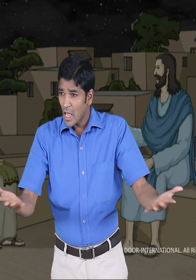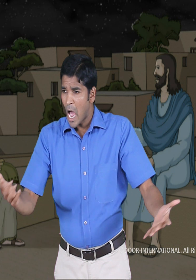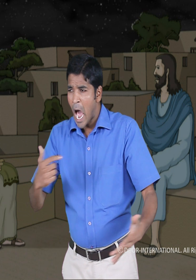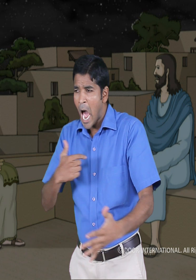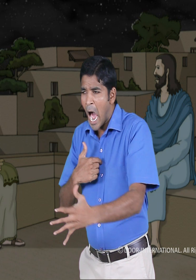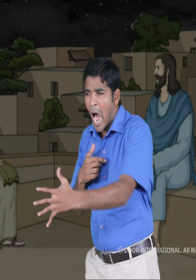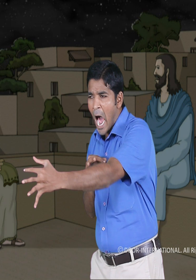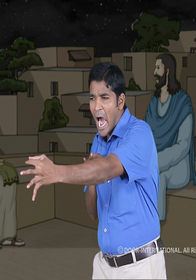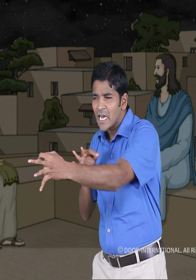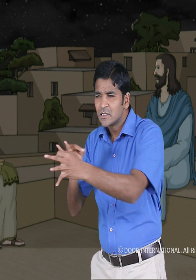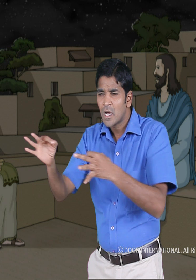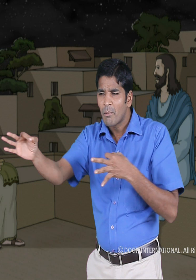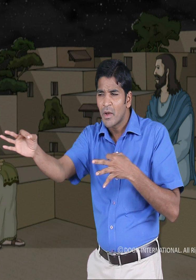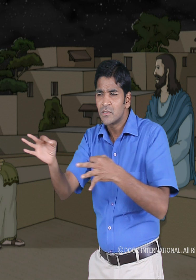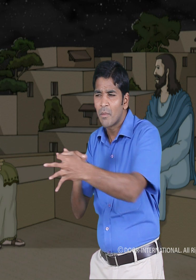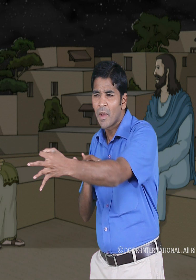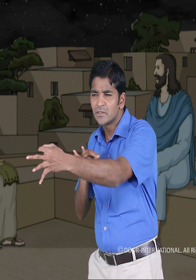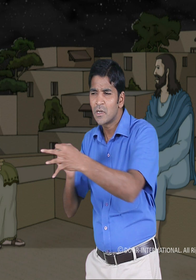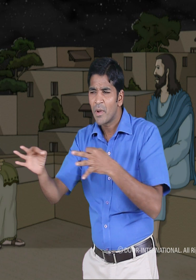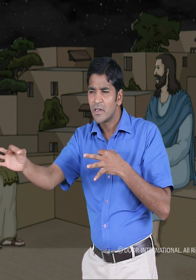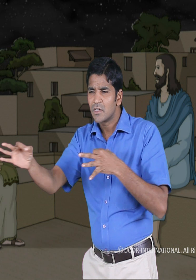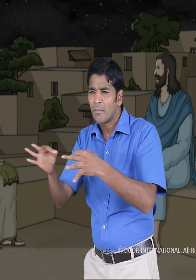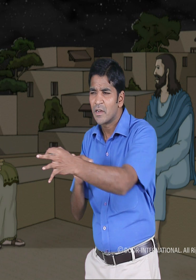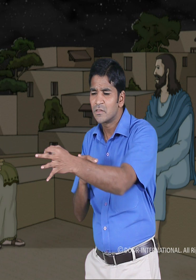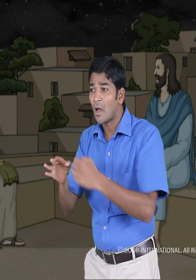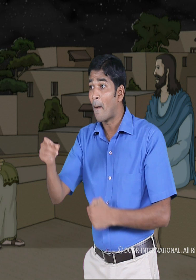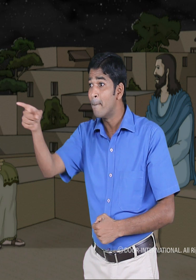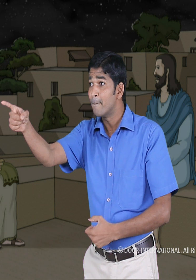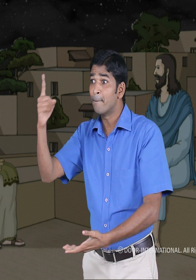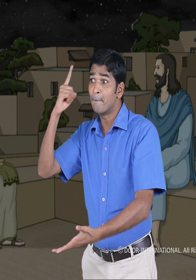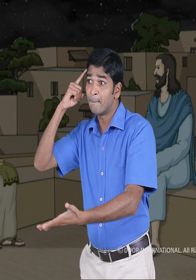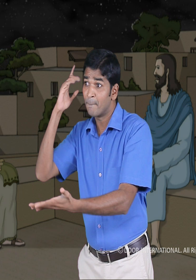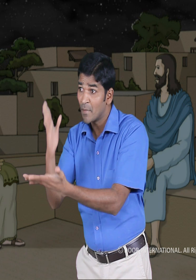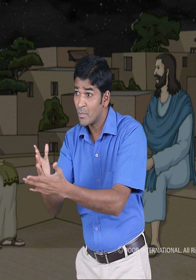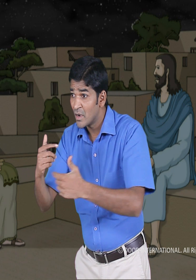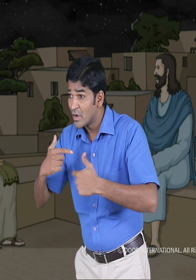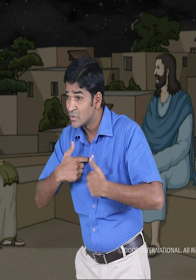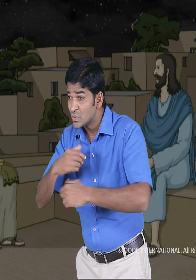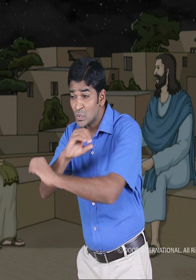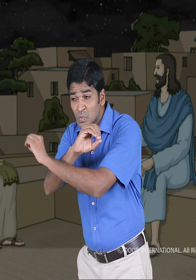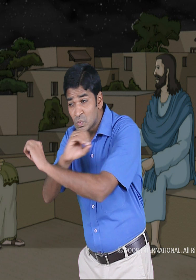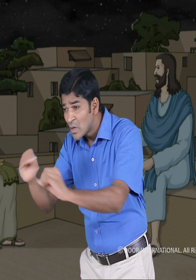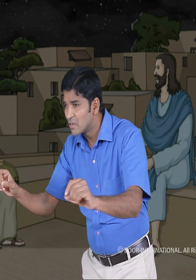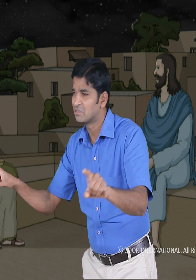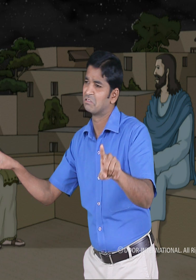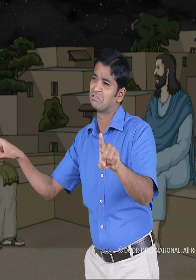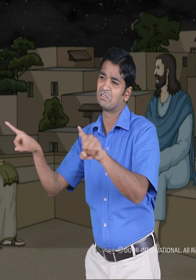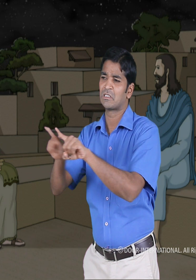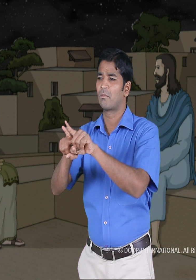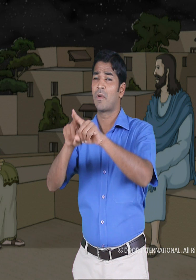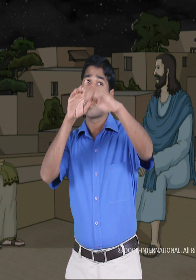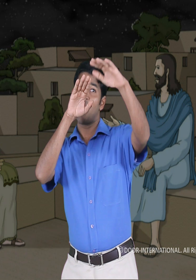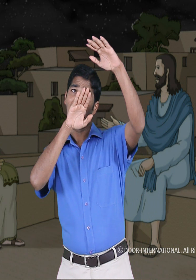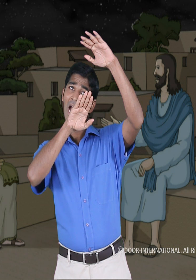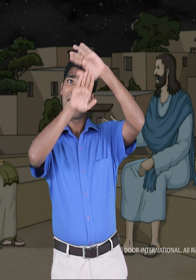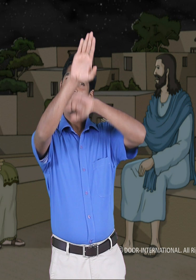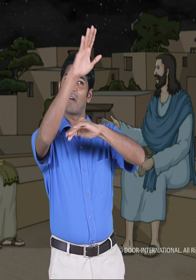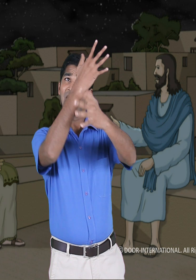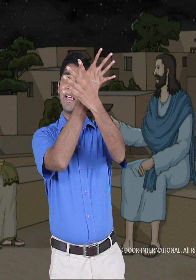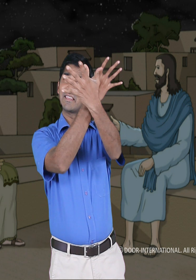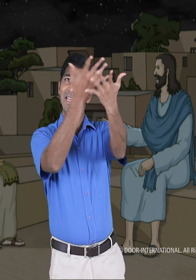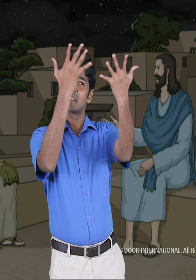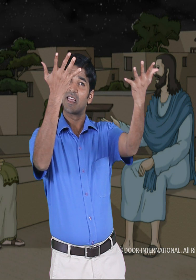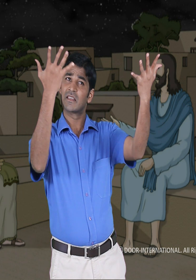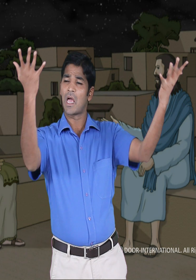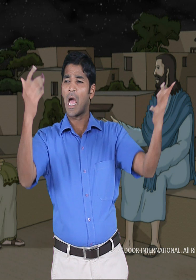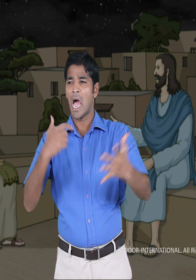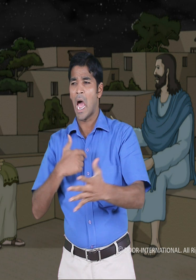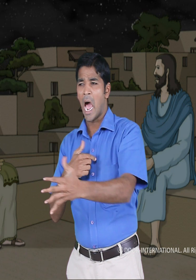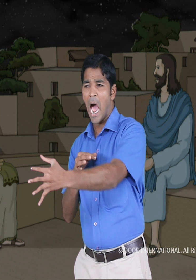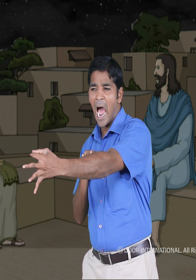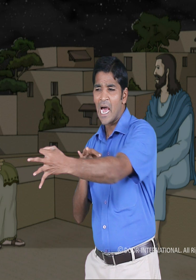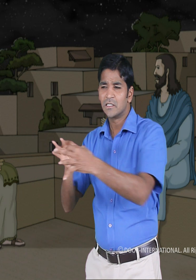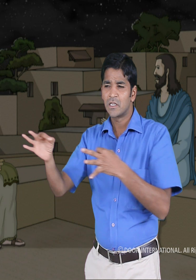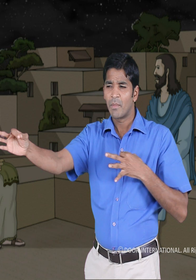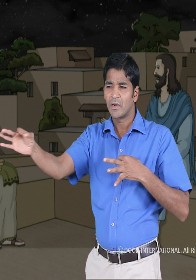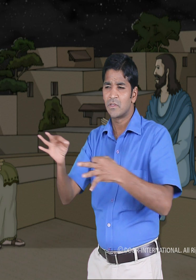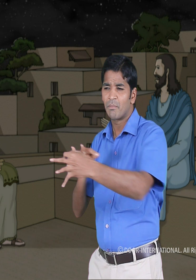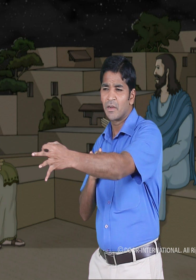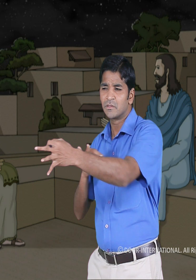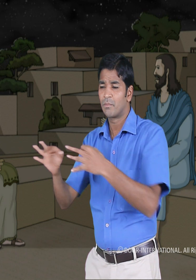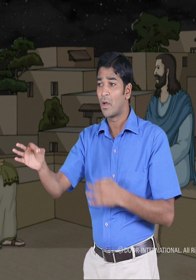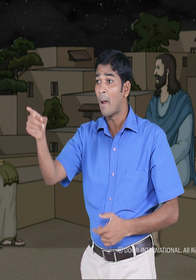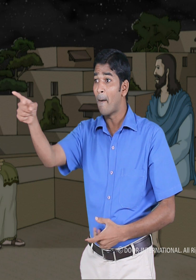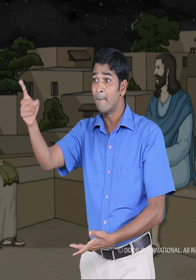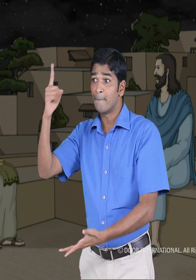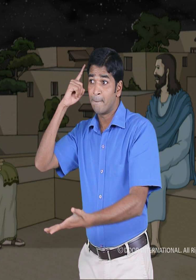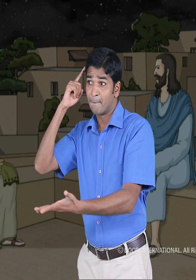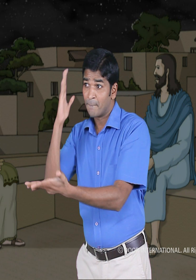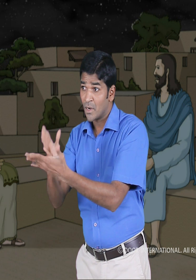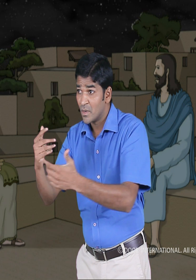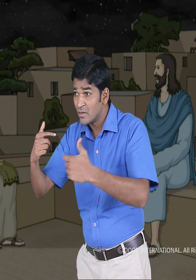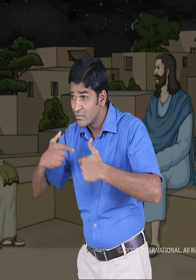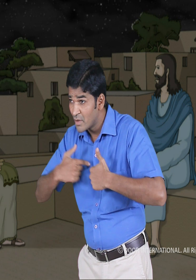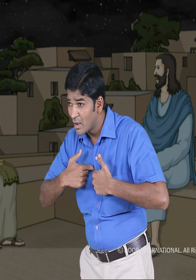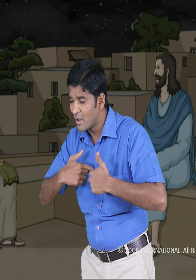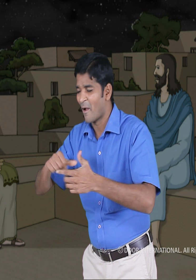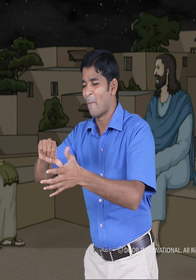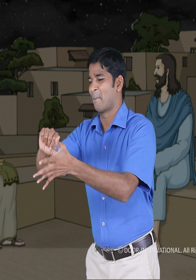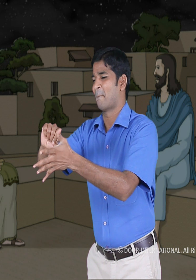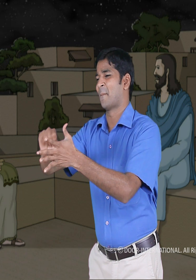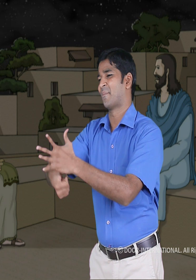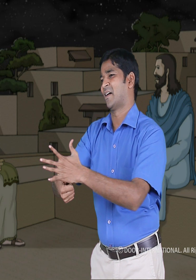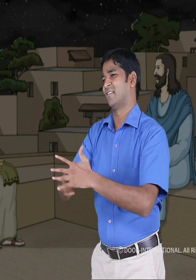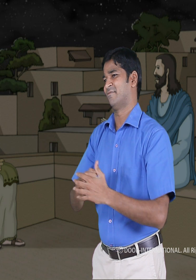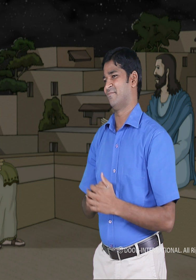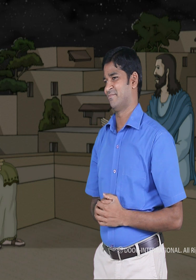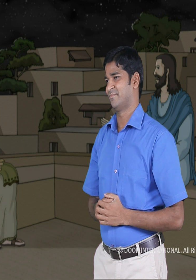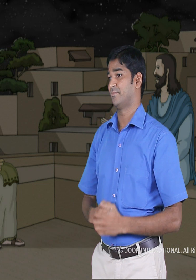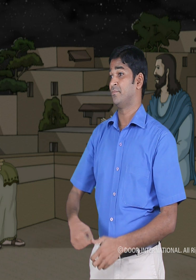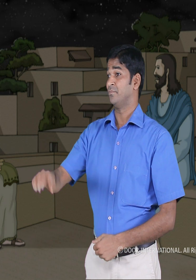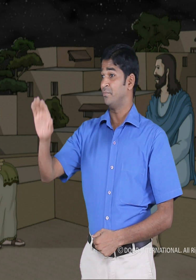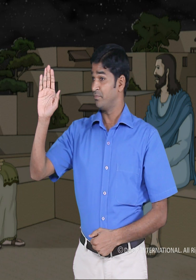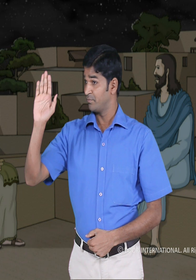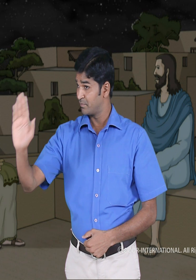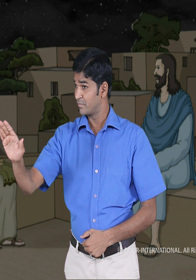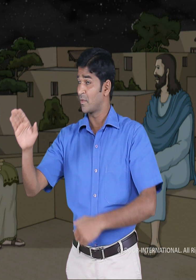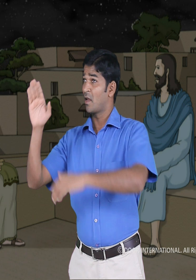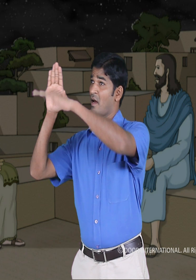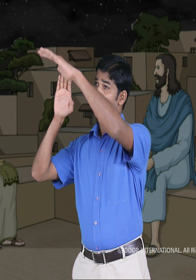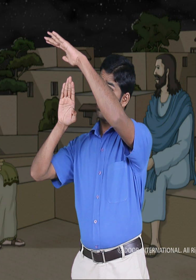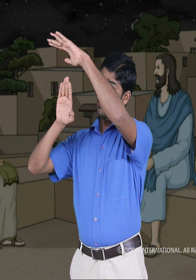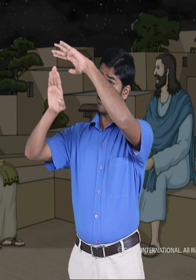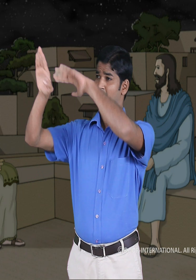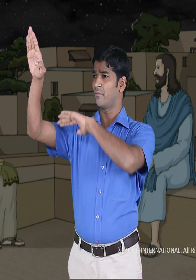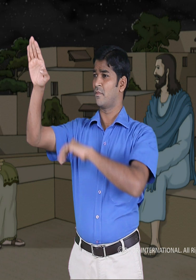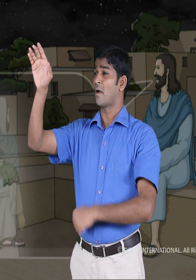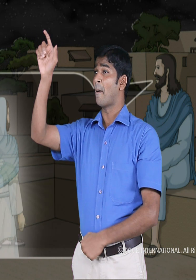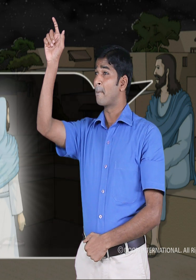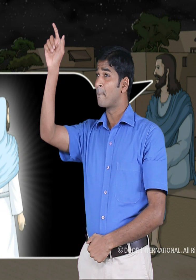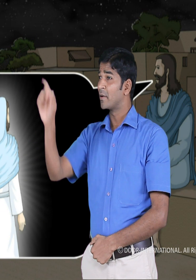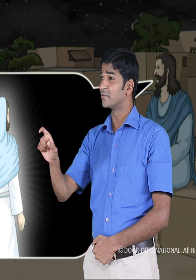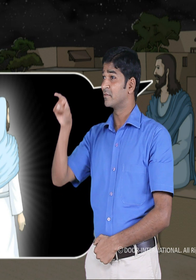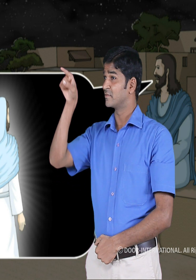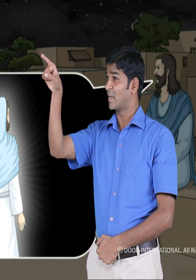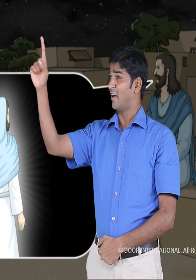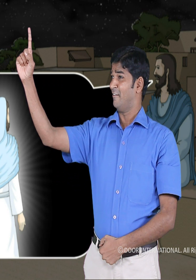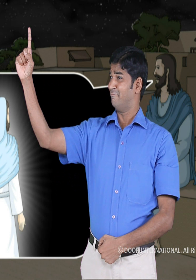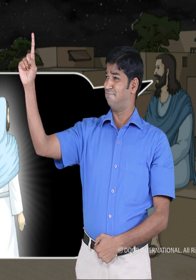If I have told you about earthly things and you do not believe, how will you believe if I tell you about heavenly things?